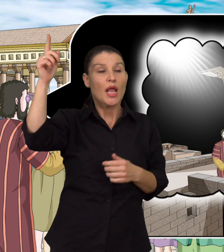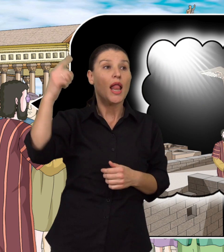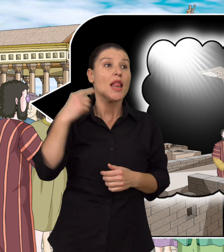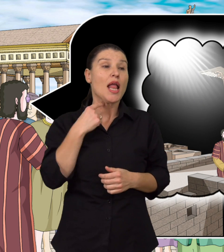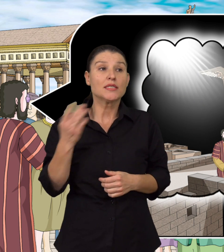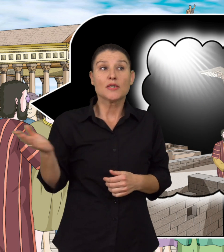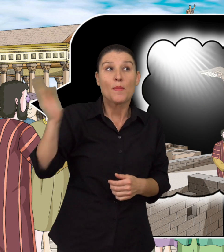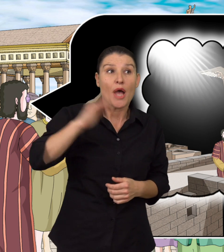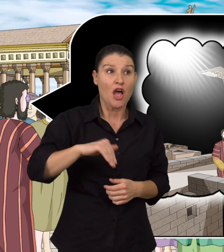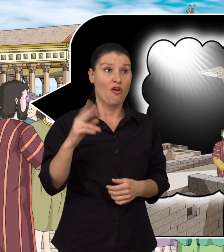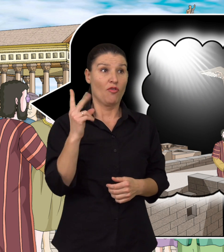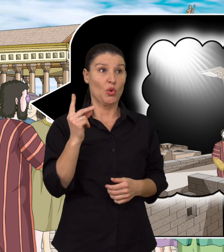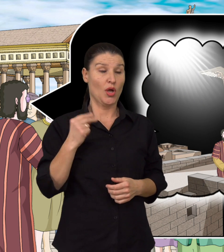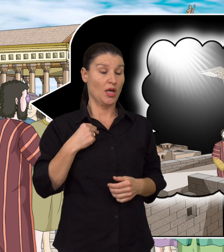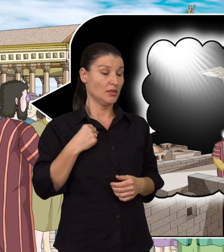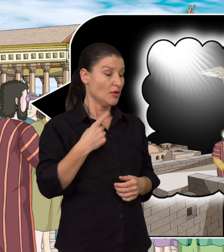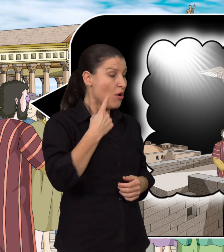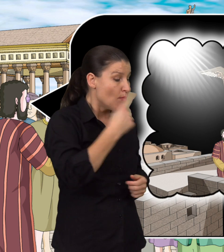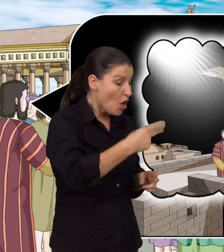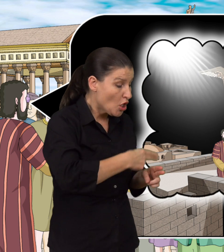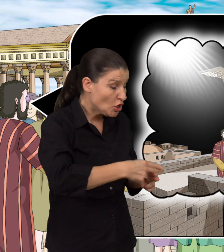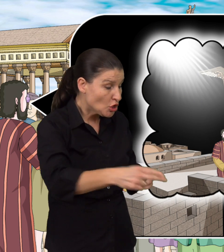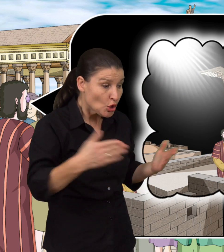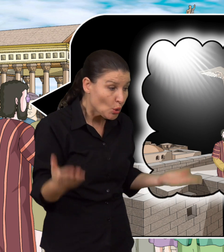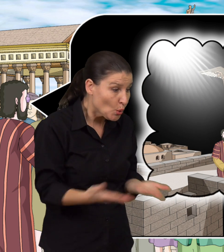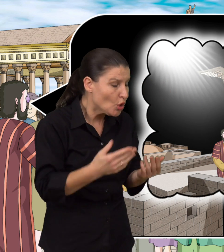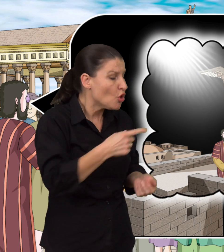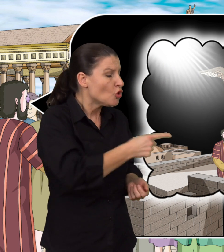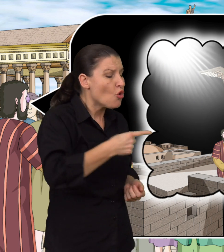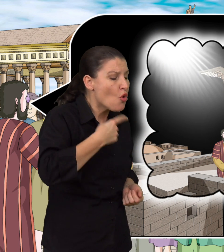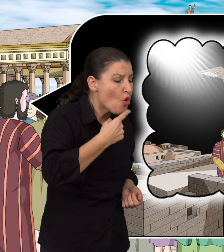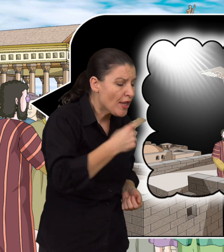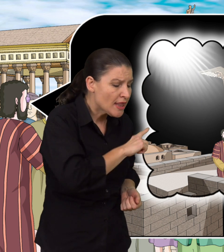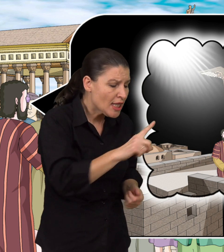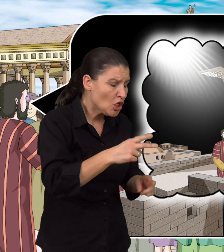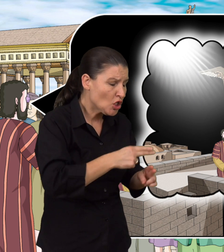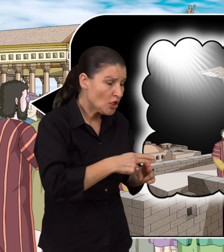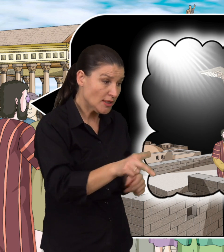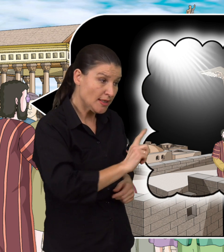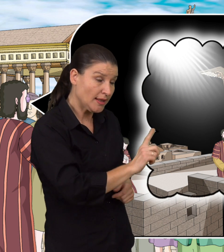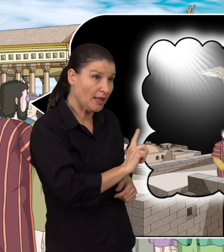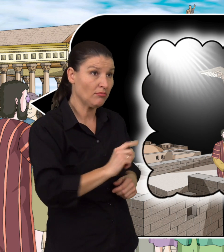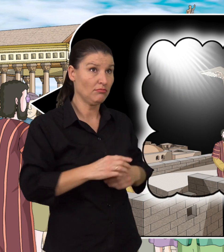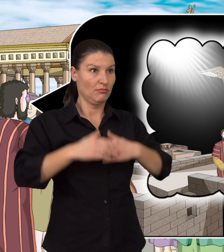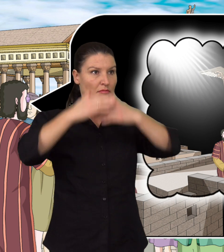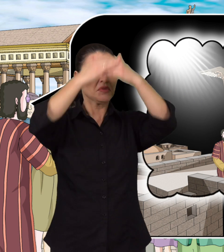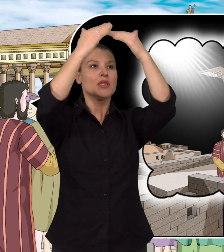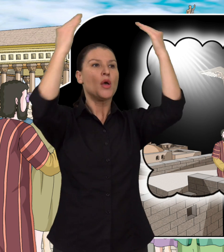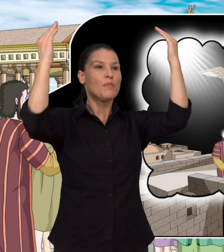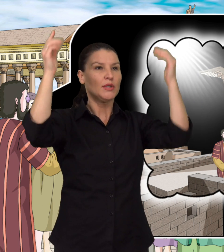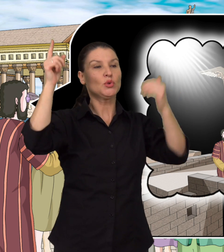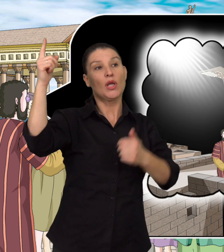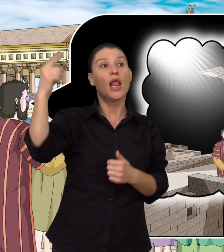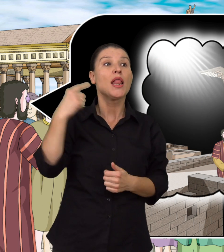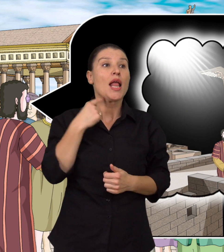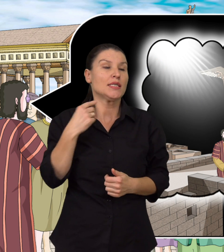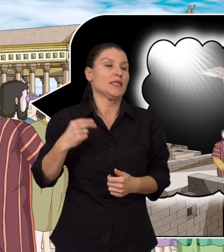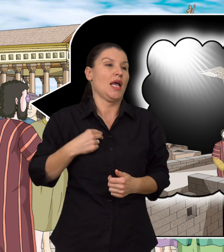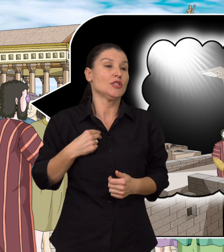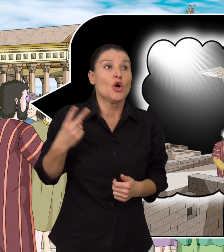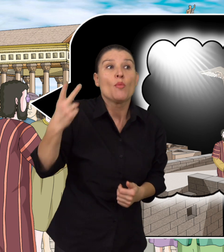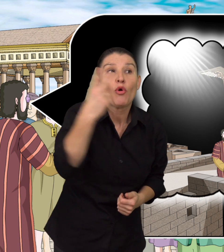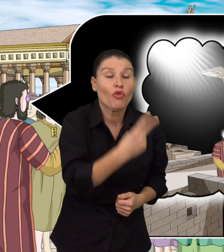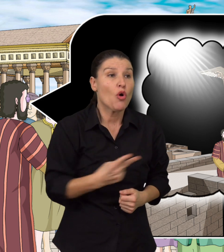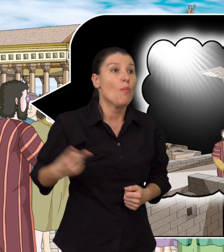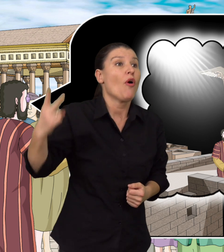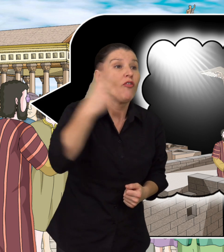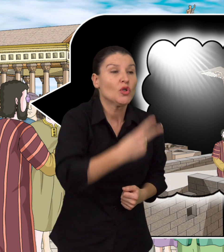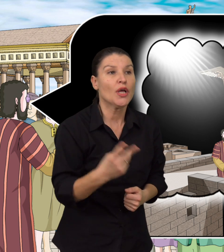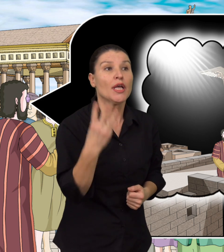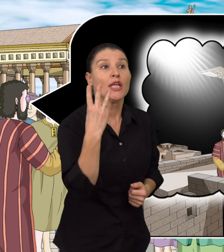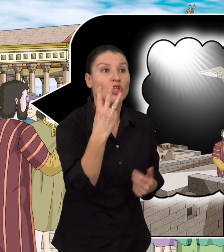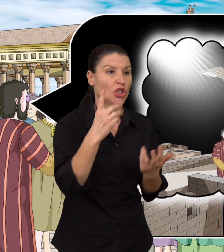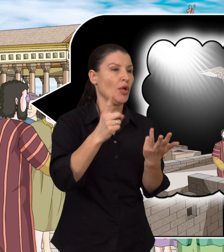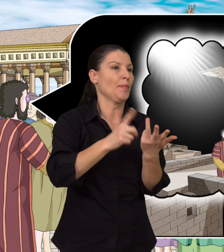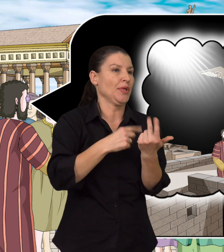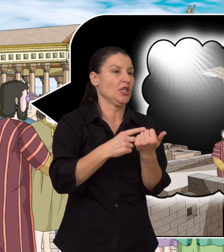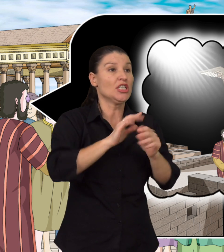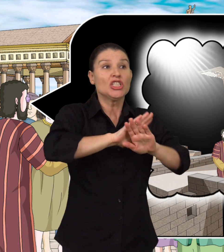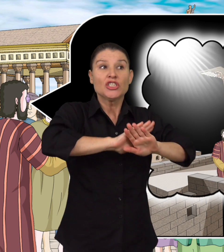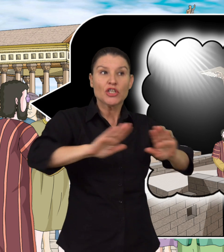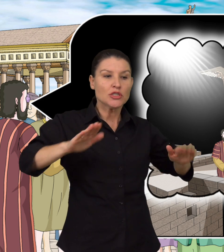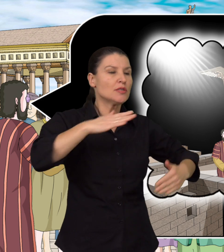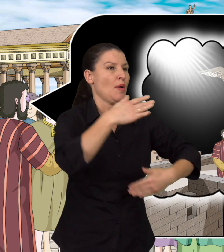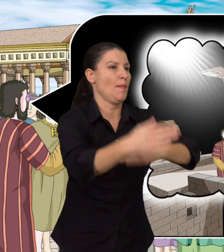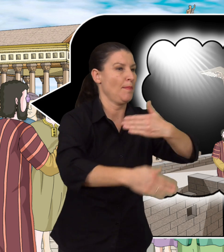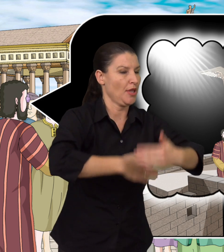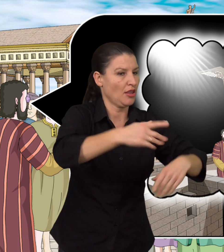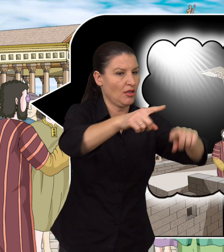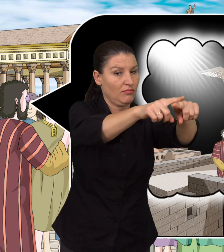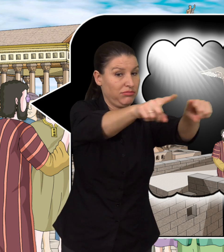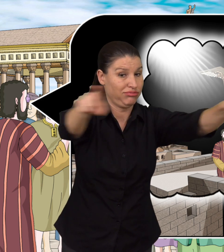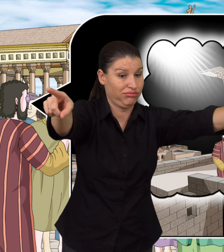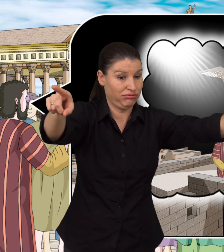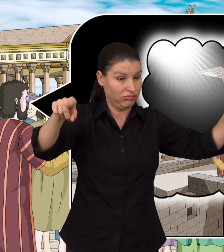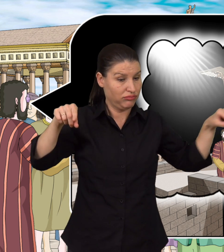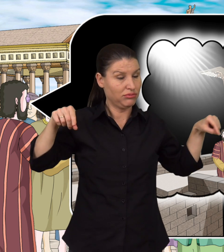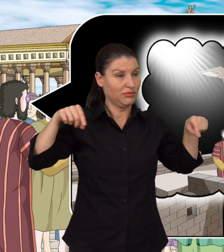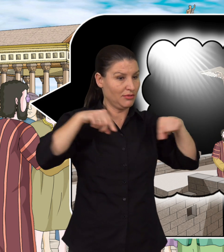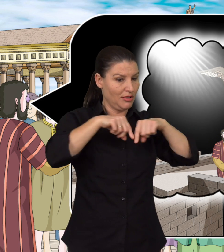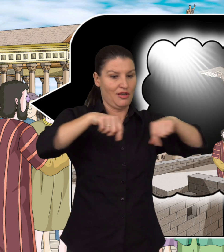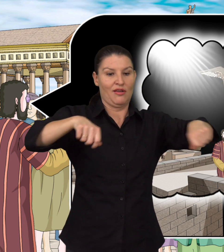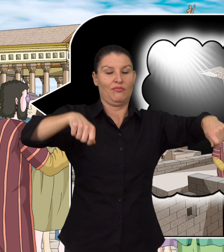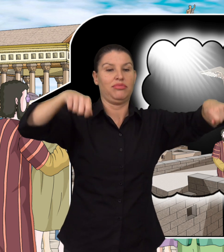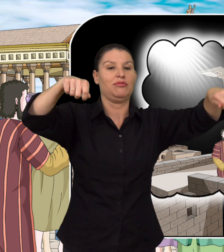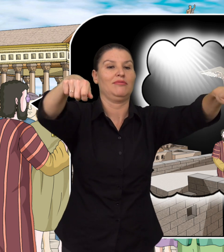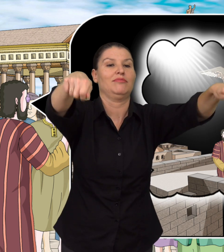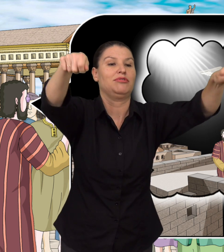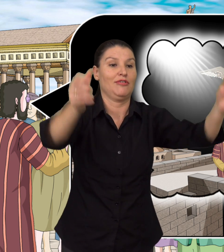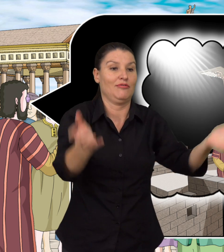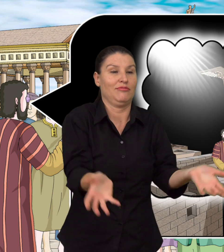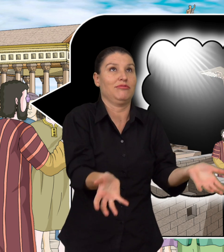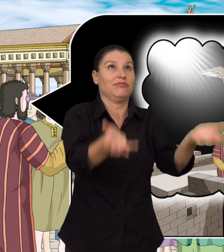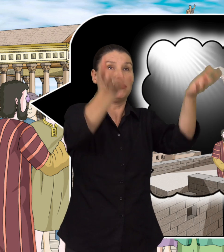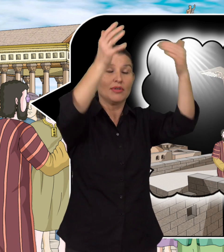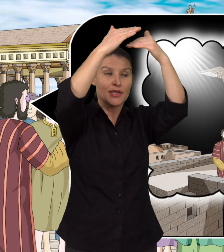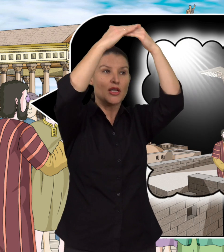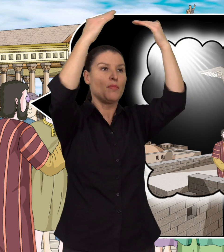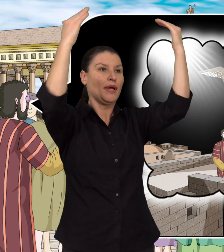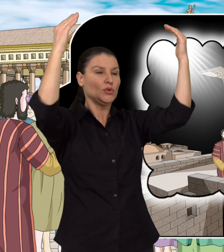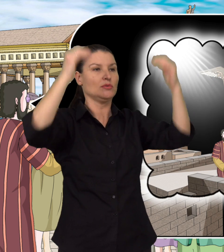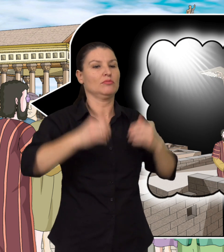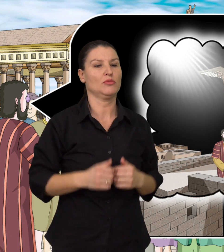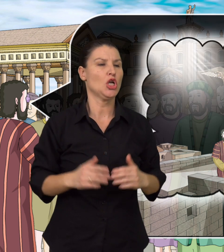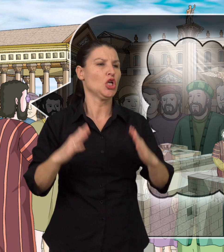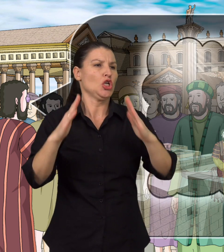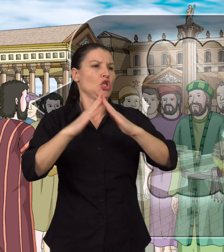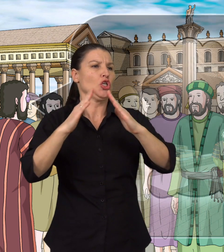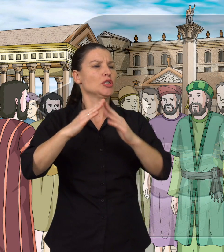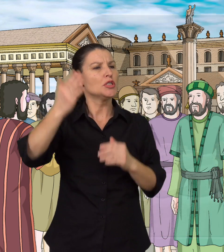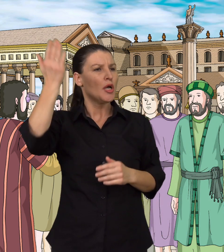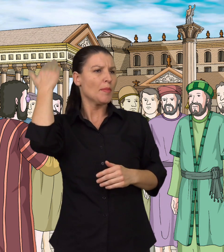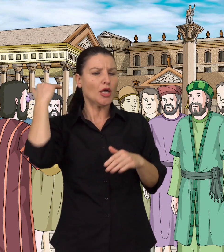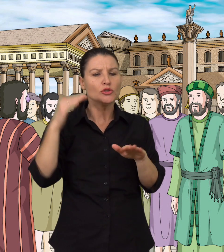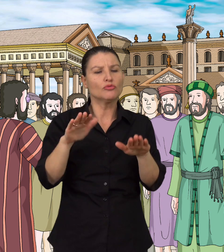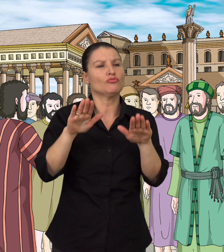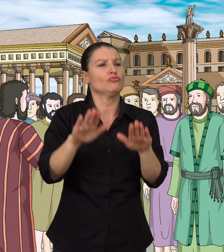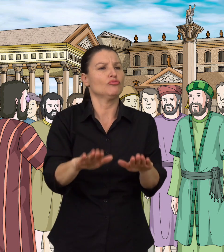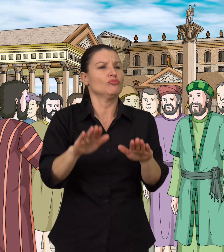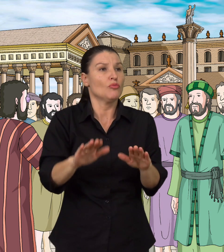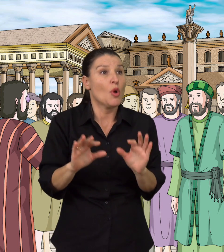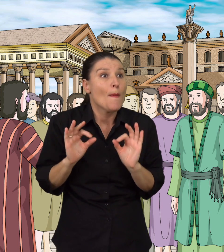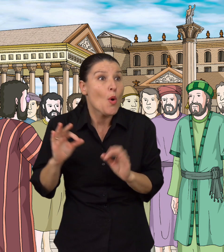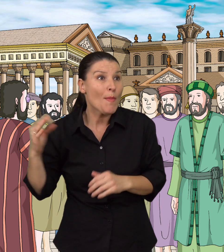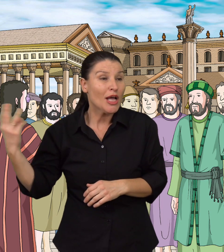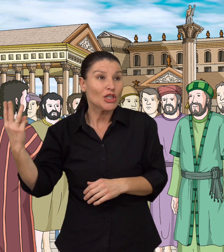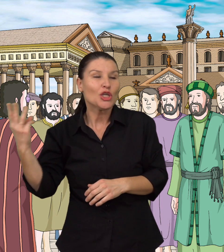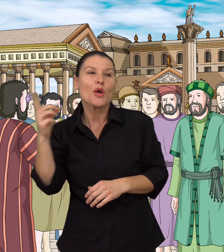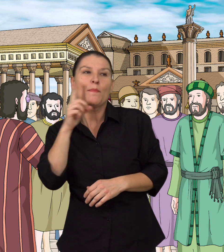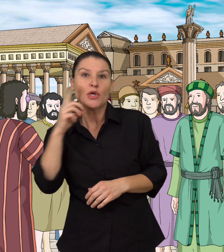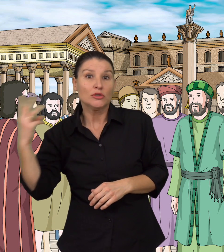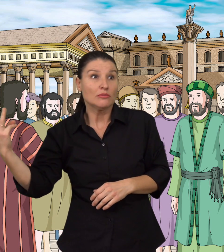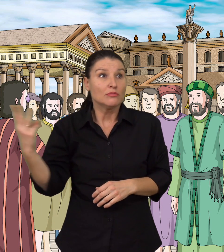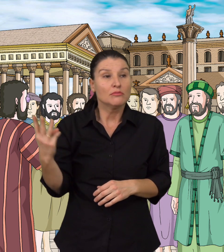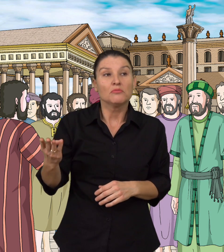But the voice spoke from heaven a second time, ‘Do not call anything impure that God has made clean.’